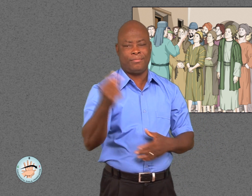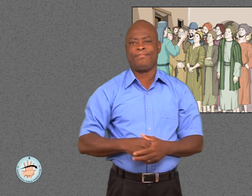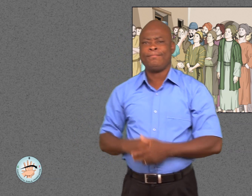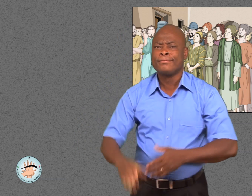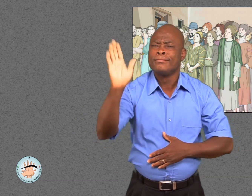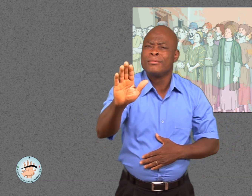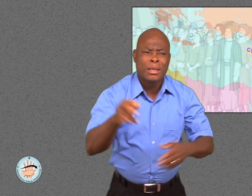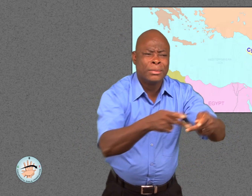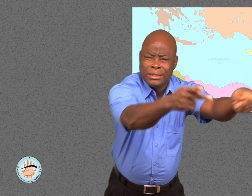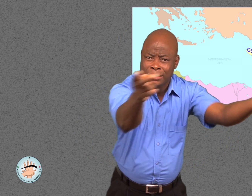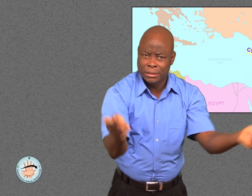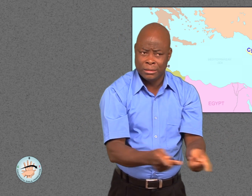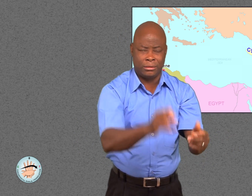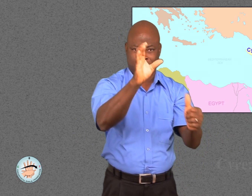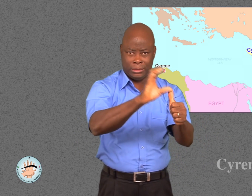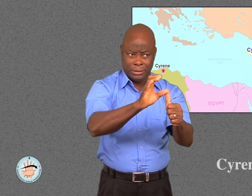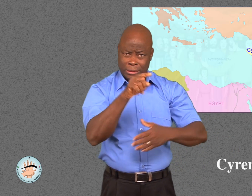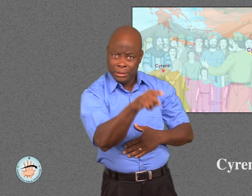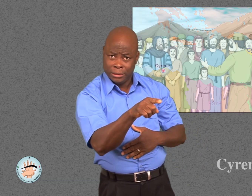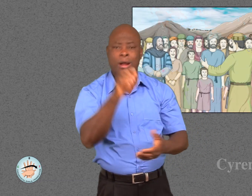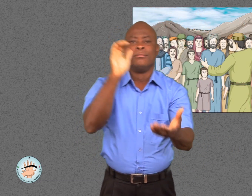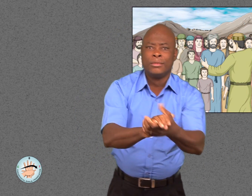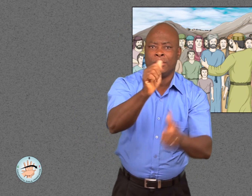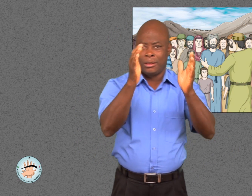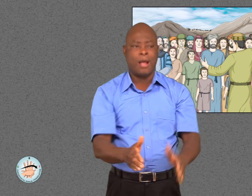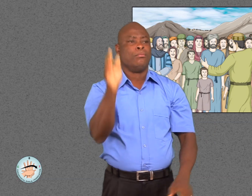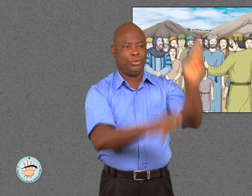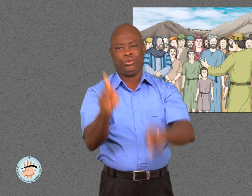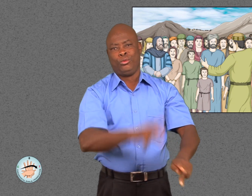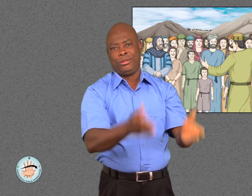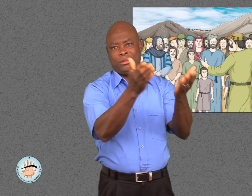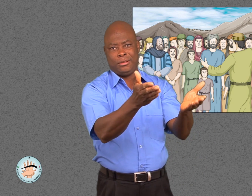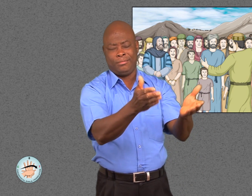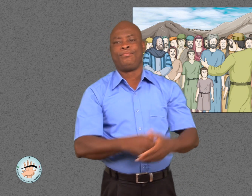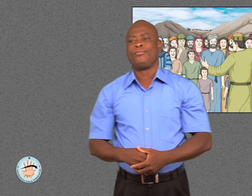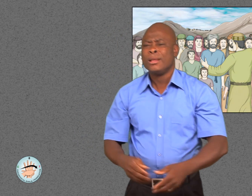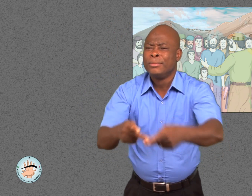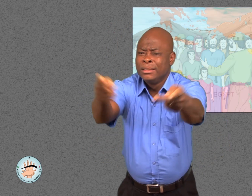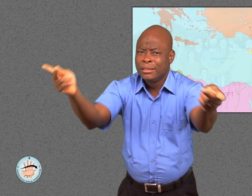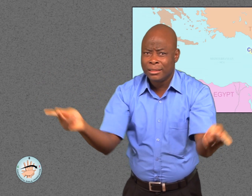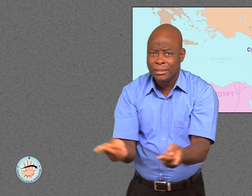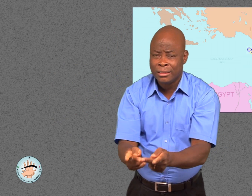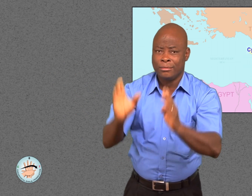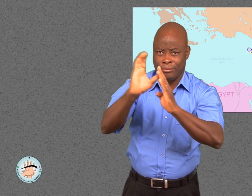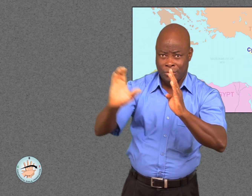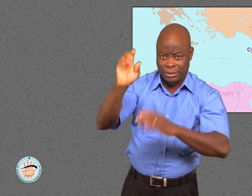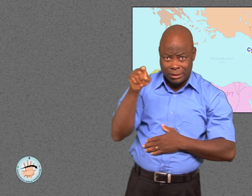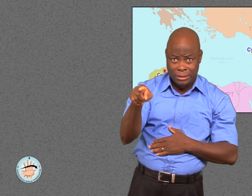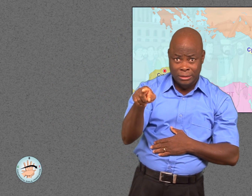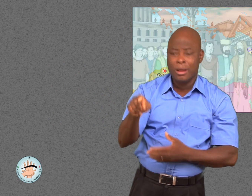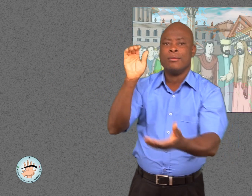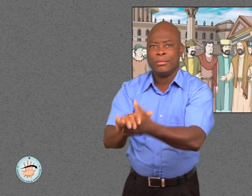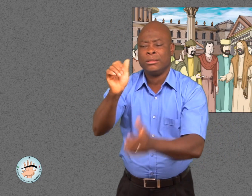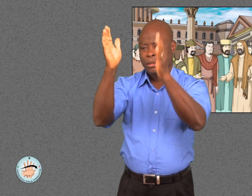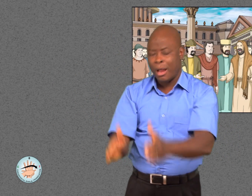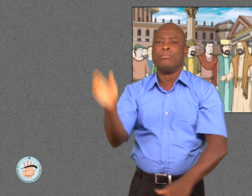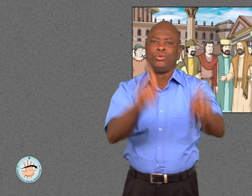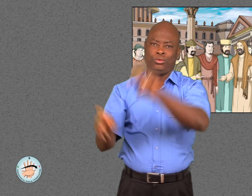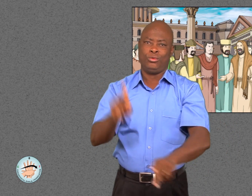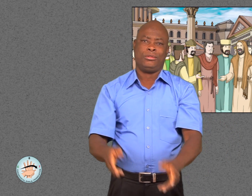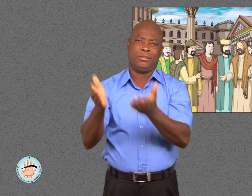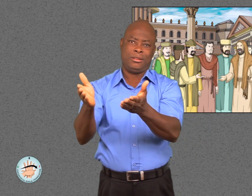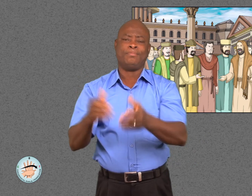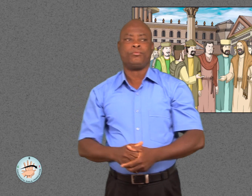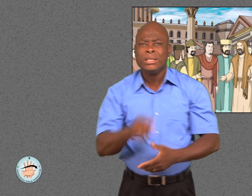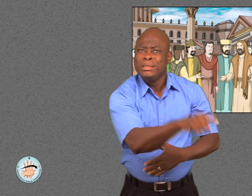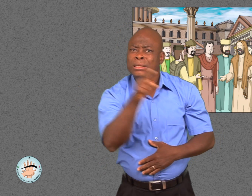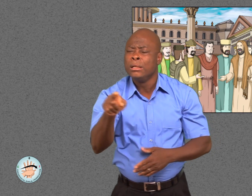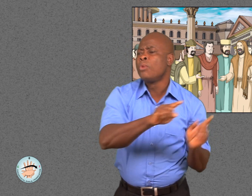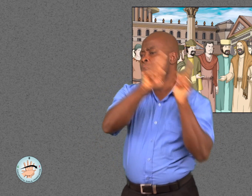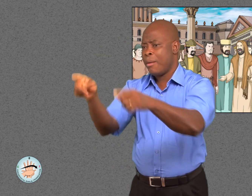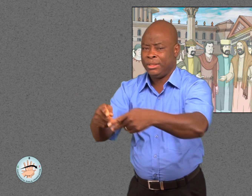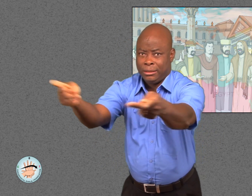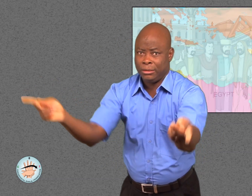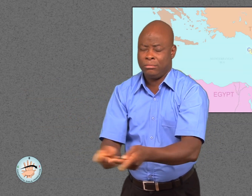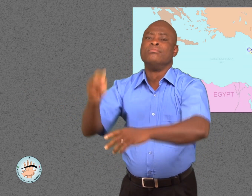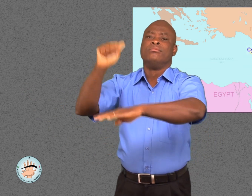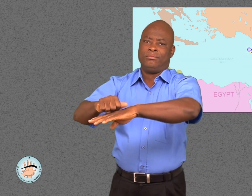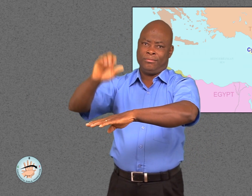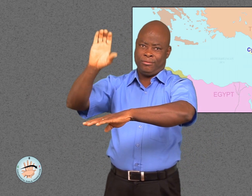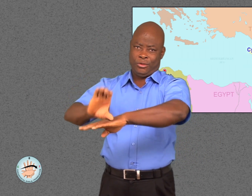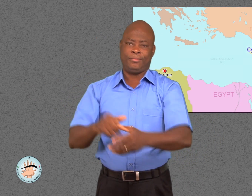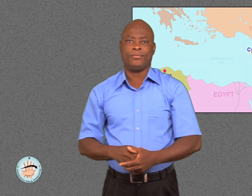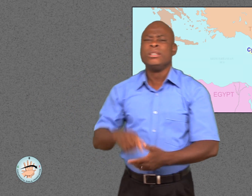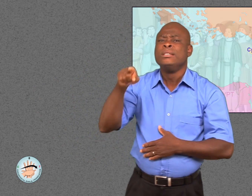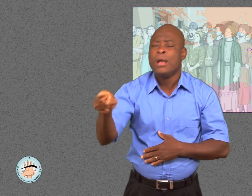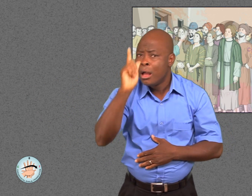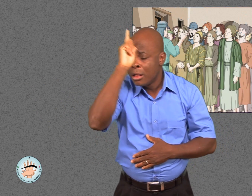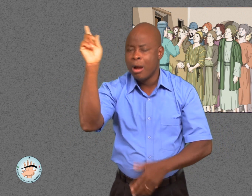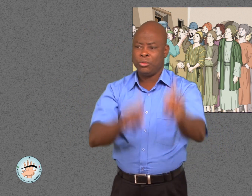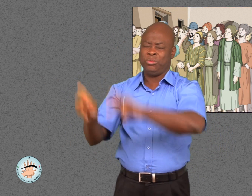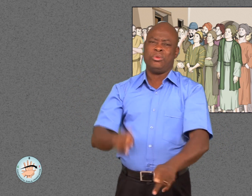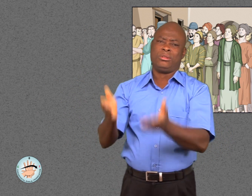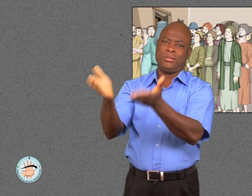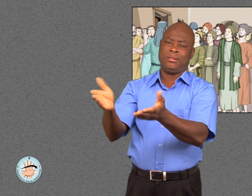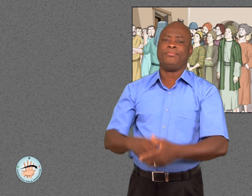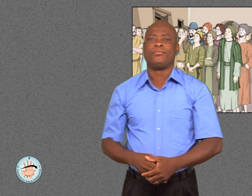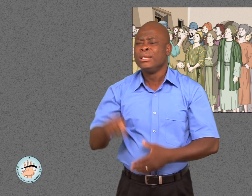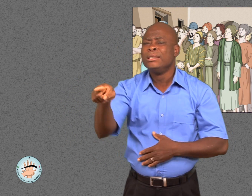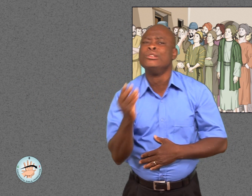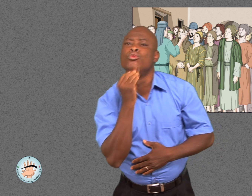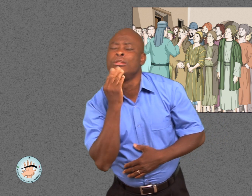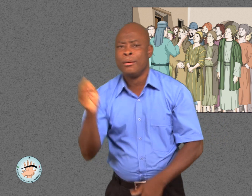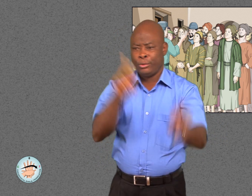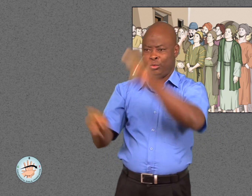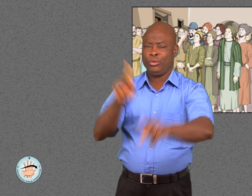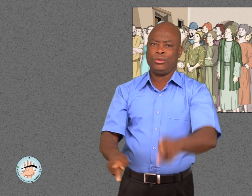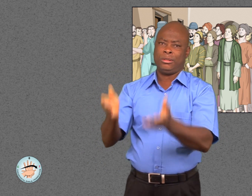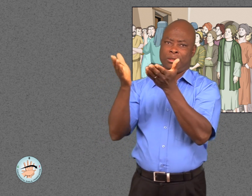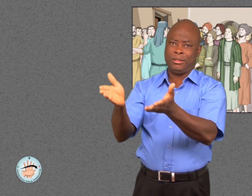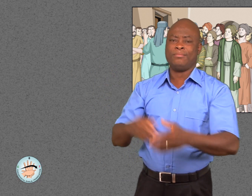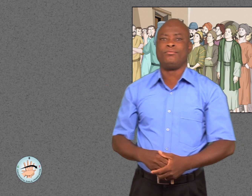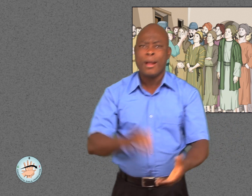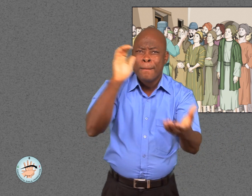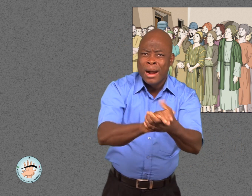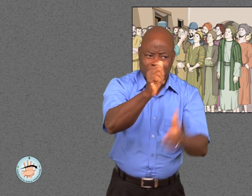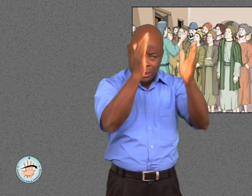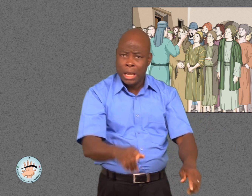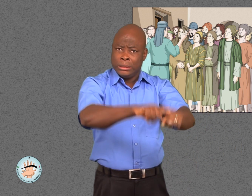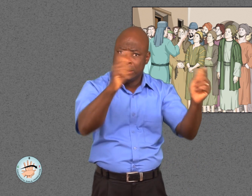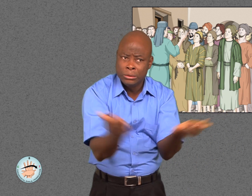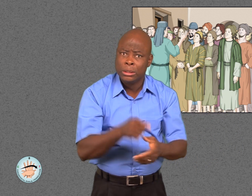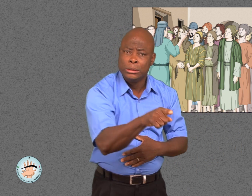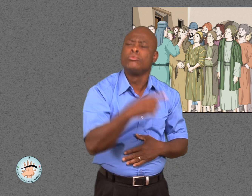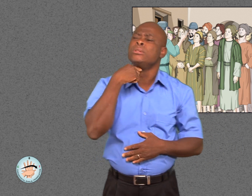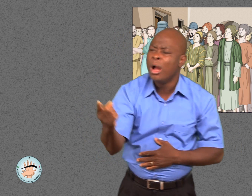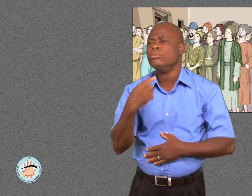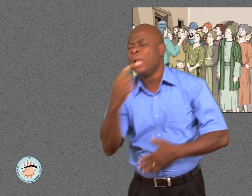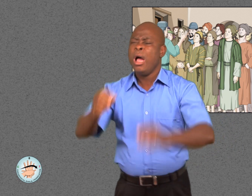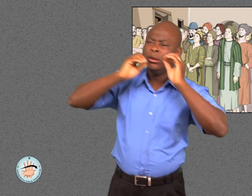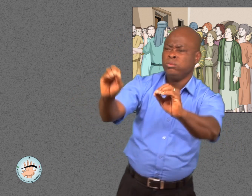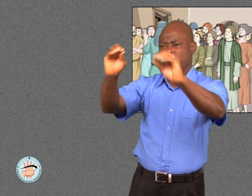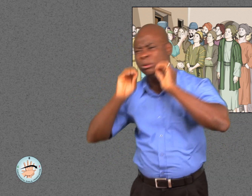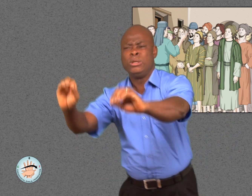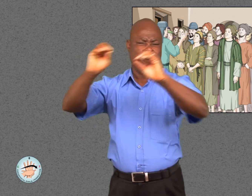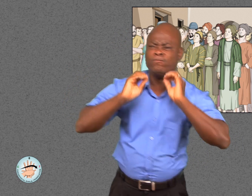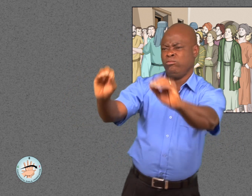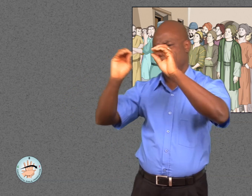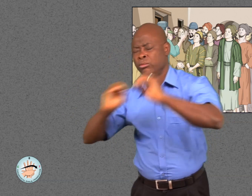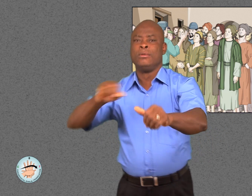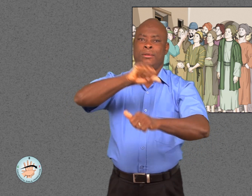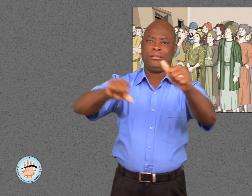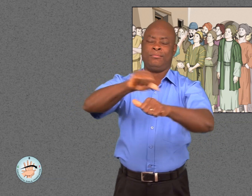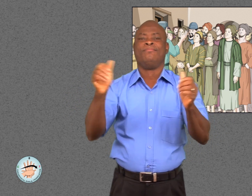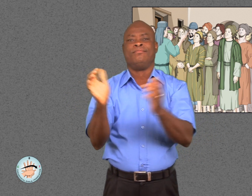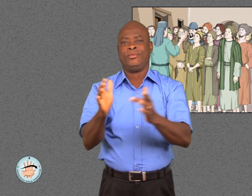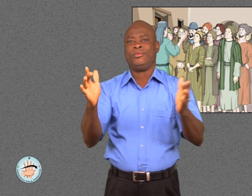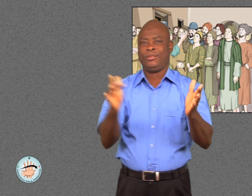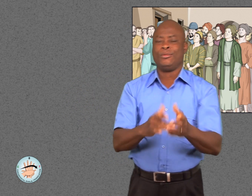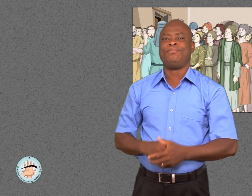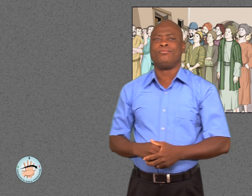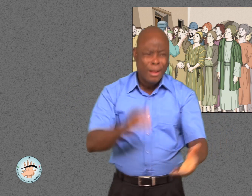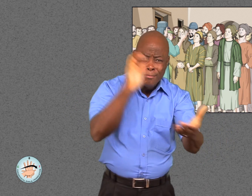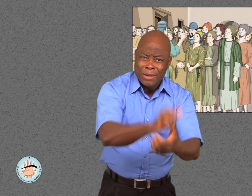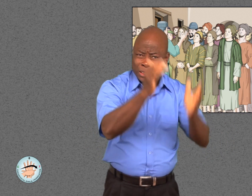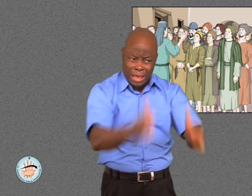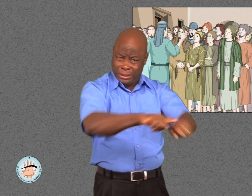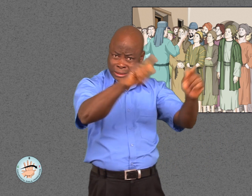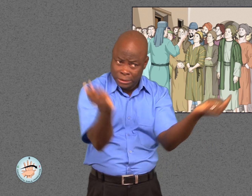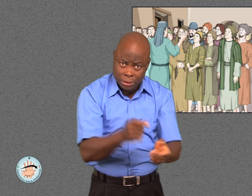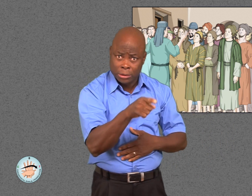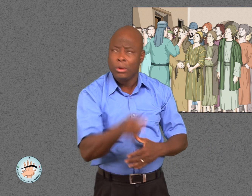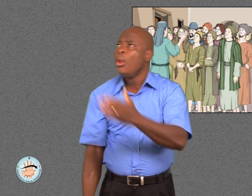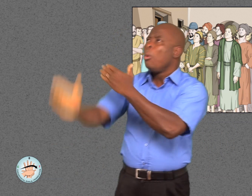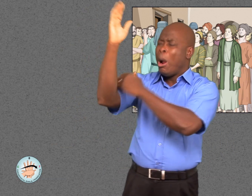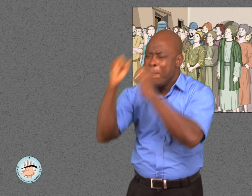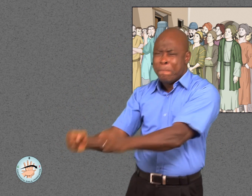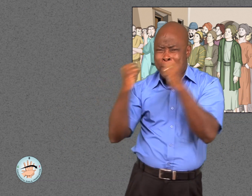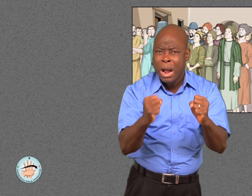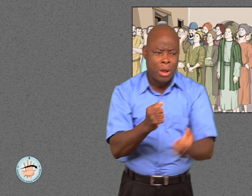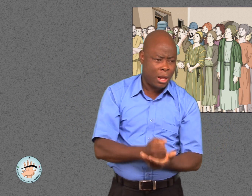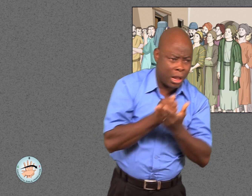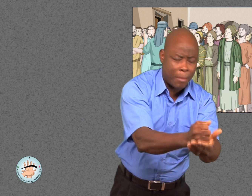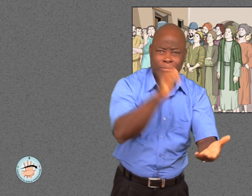But some of them, men from Cyprus and Cyrene, went to Antioch and began speaking to the Greeks as well, proclaiming the good news about the Lord Jesus.